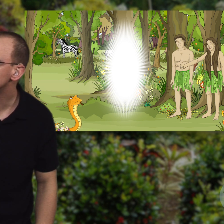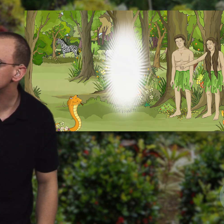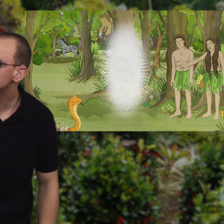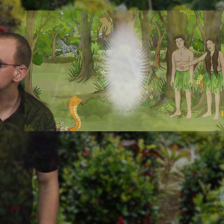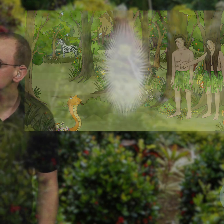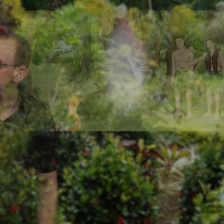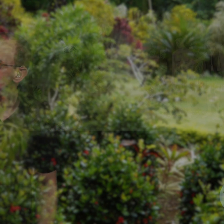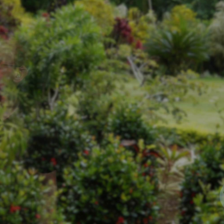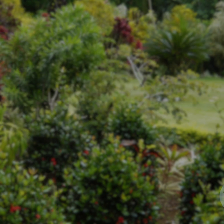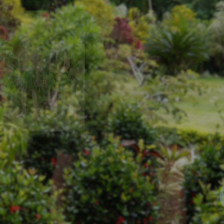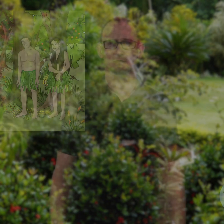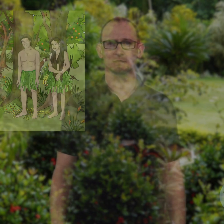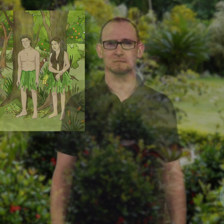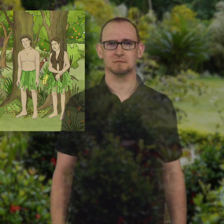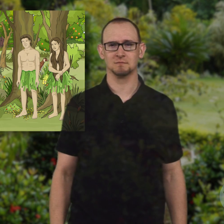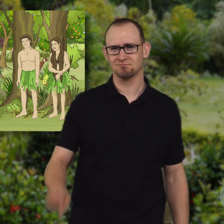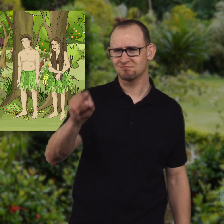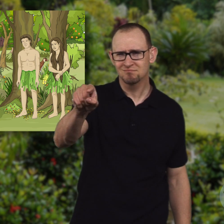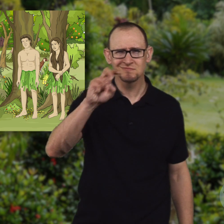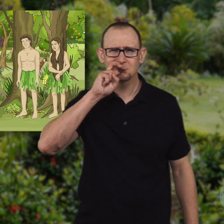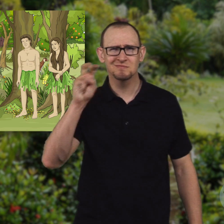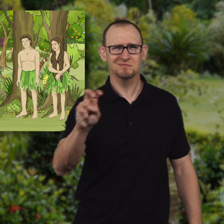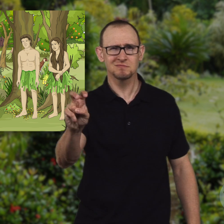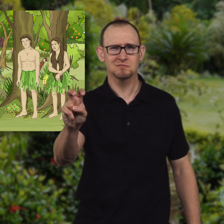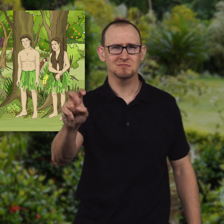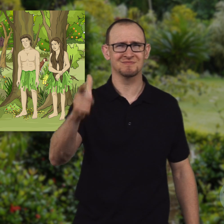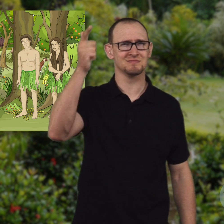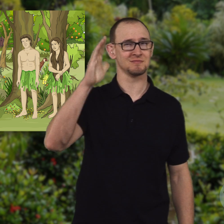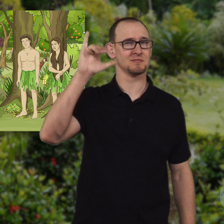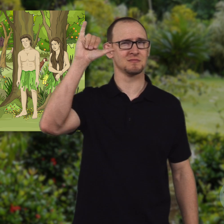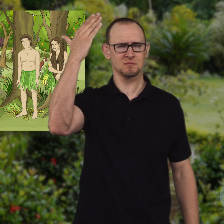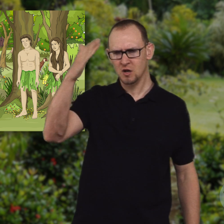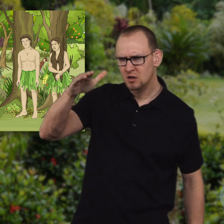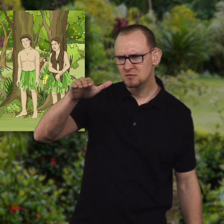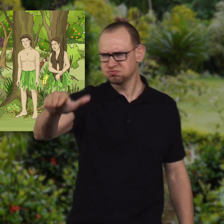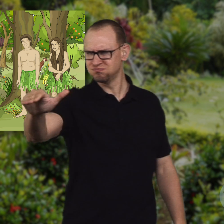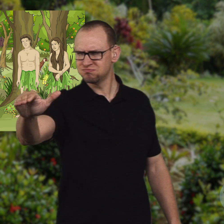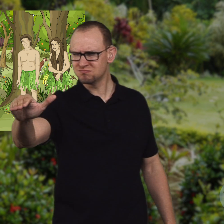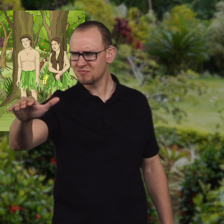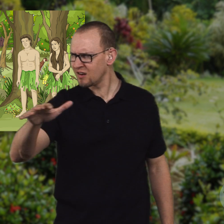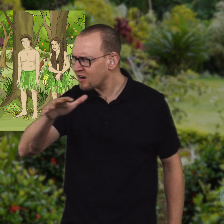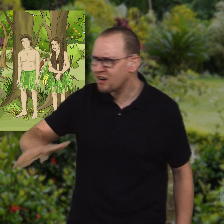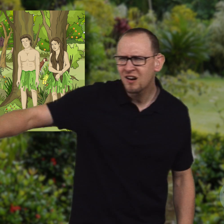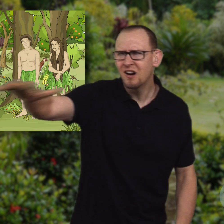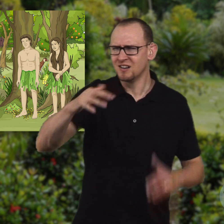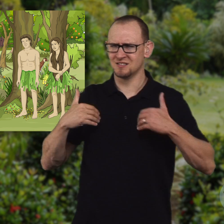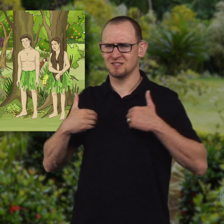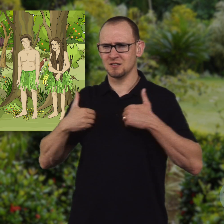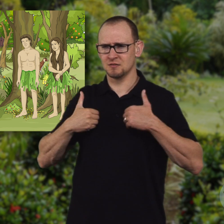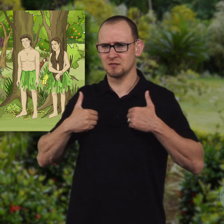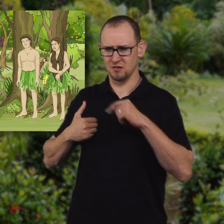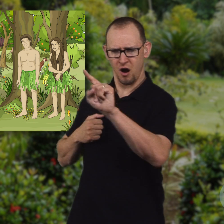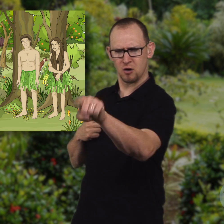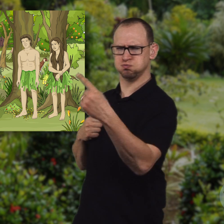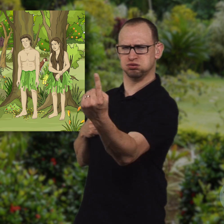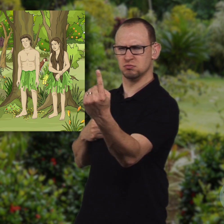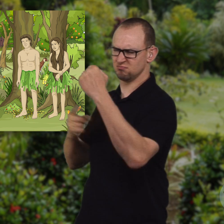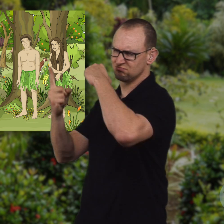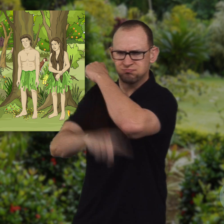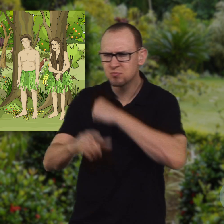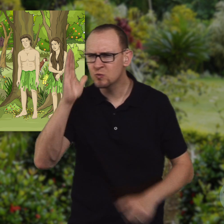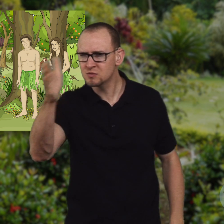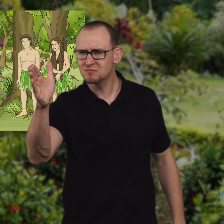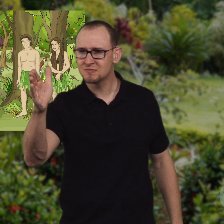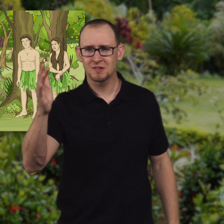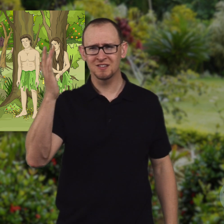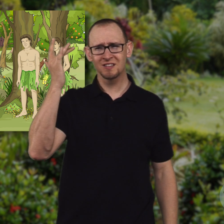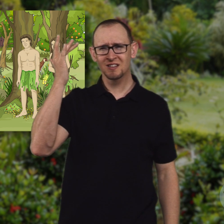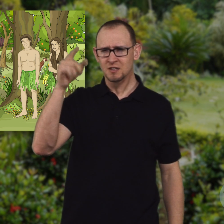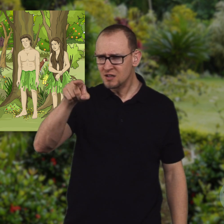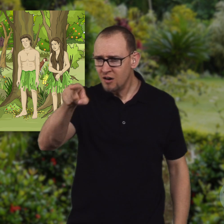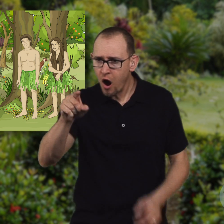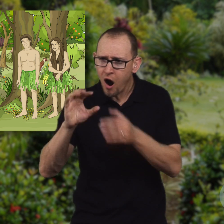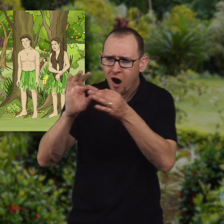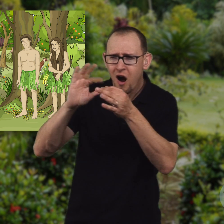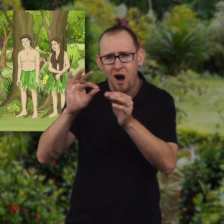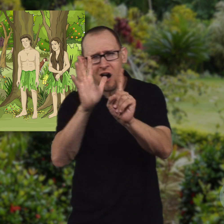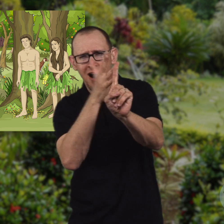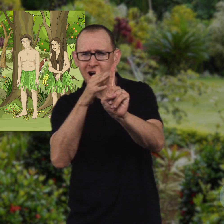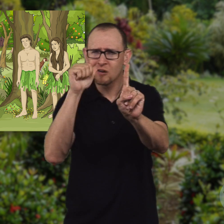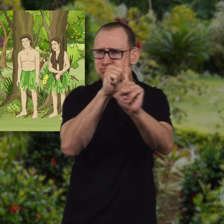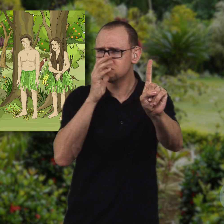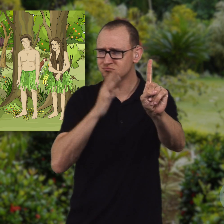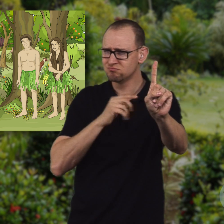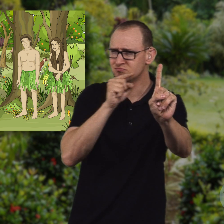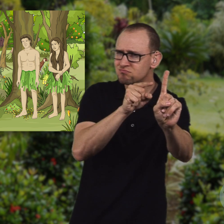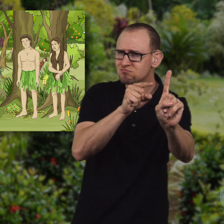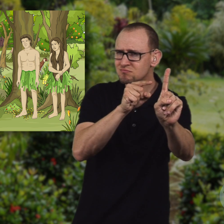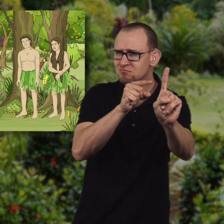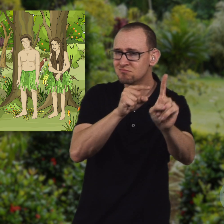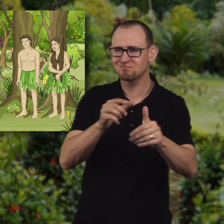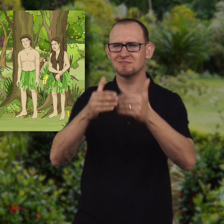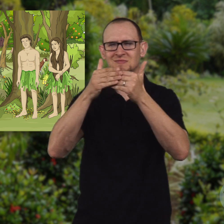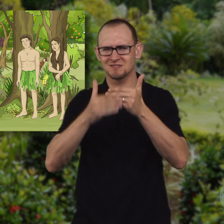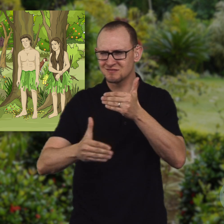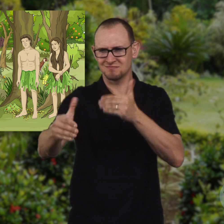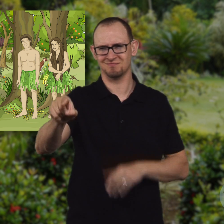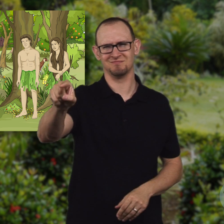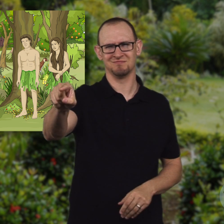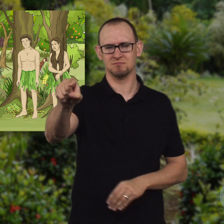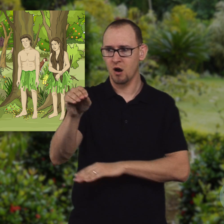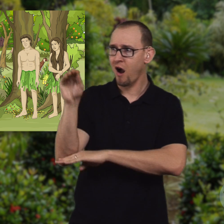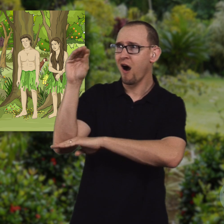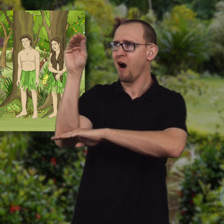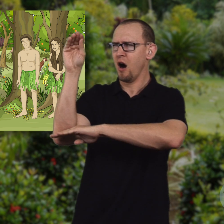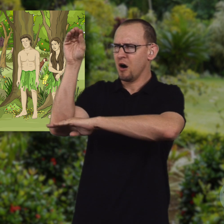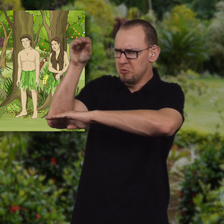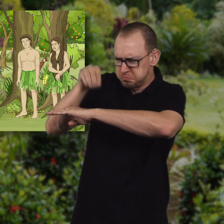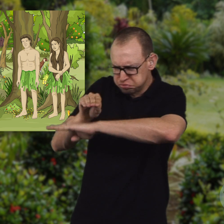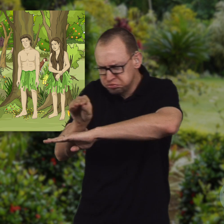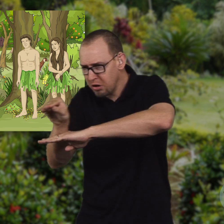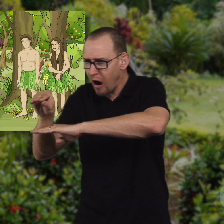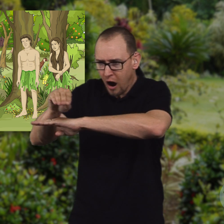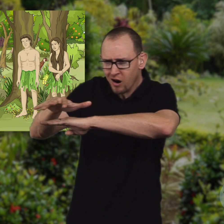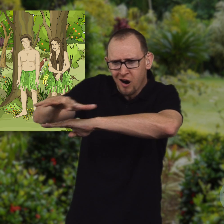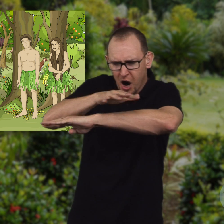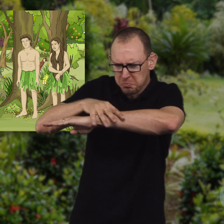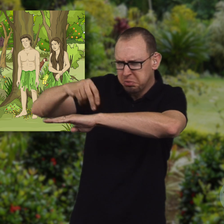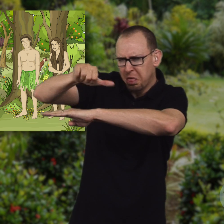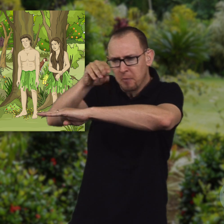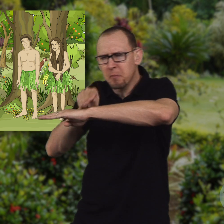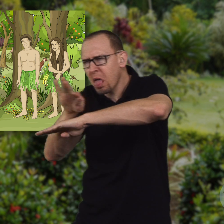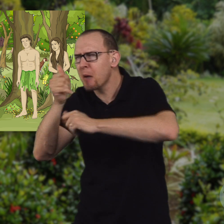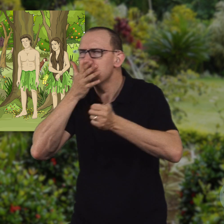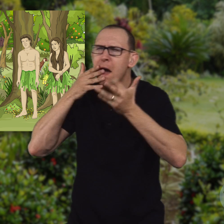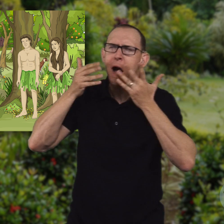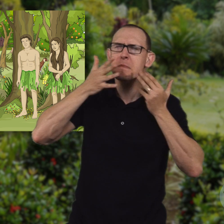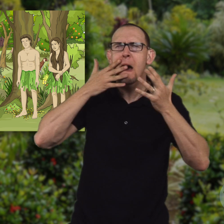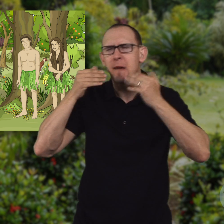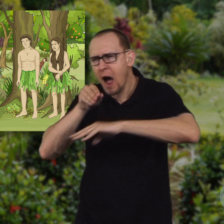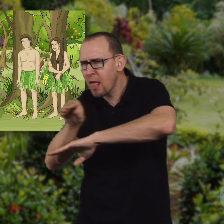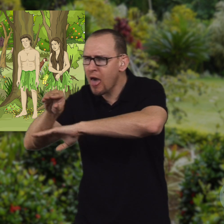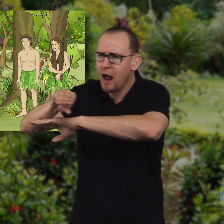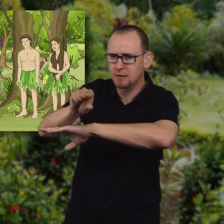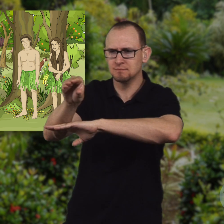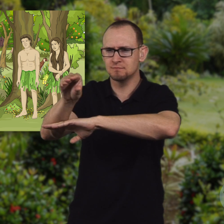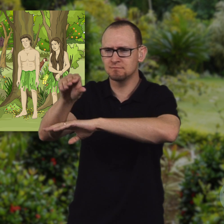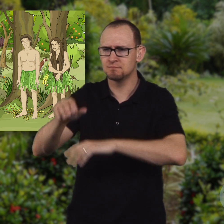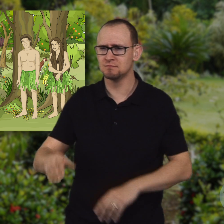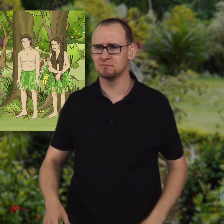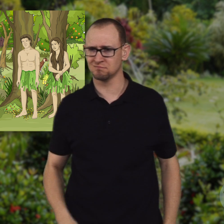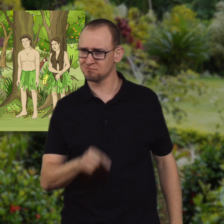So the LORD God said to the serpent: “Because you have done this, cursed are you above all livestock and every beast of the field!